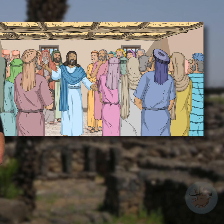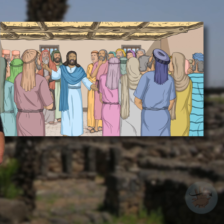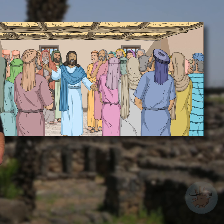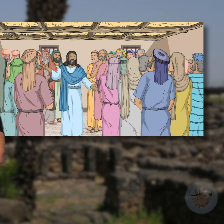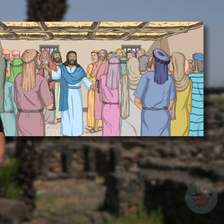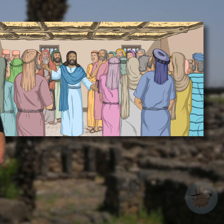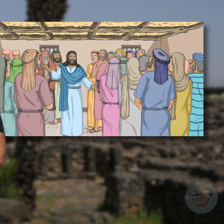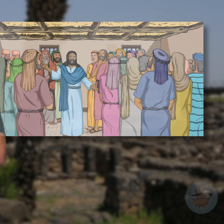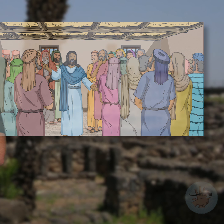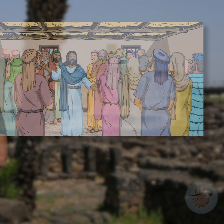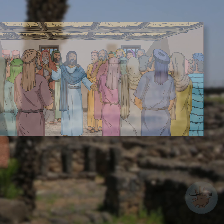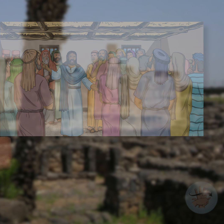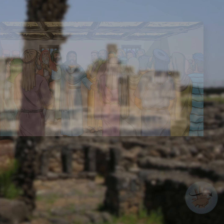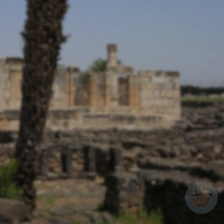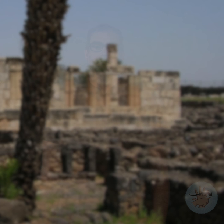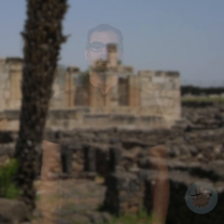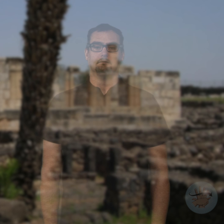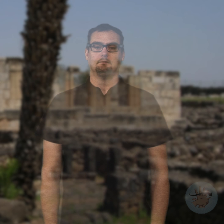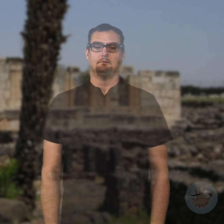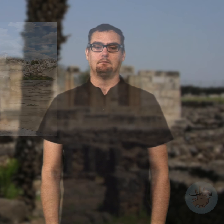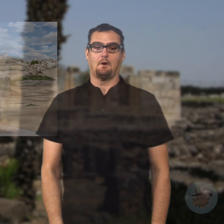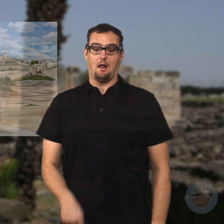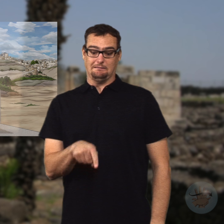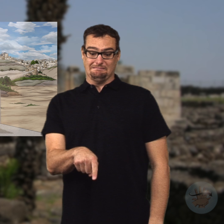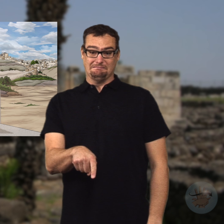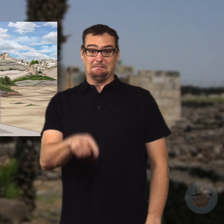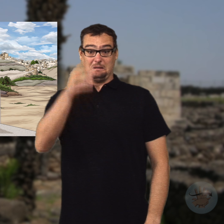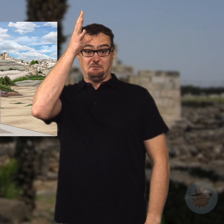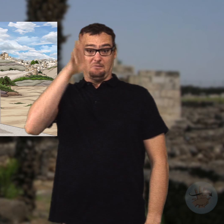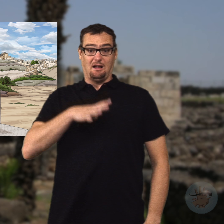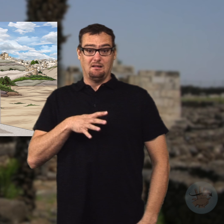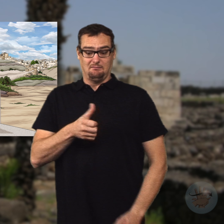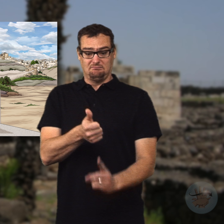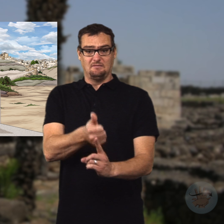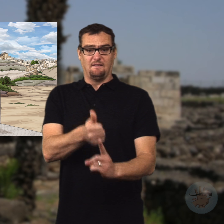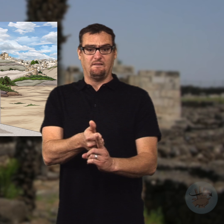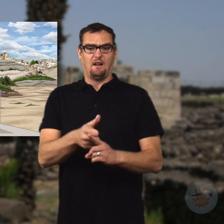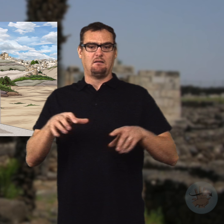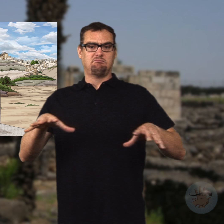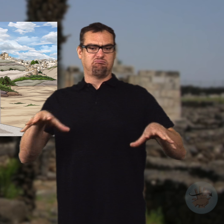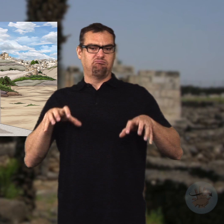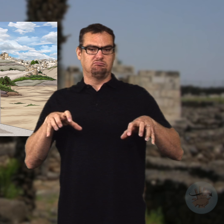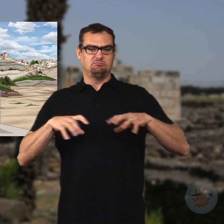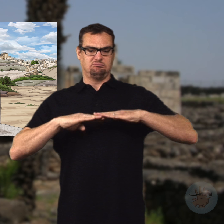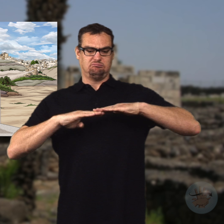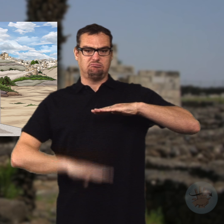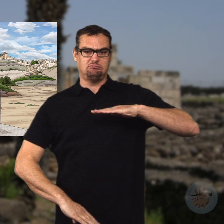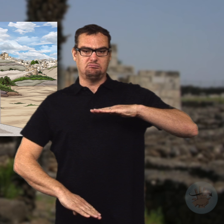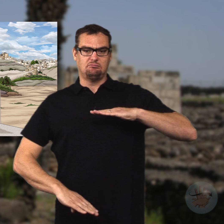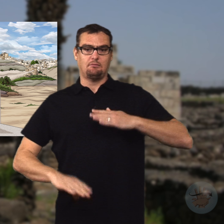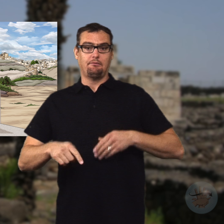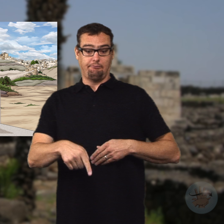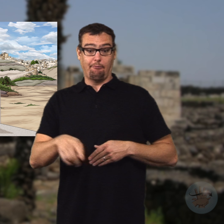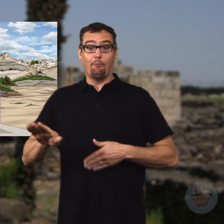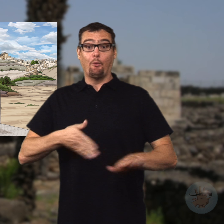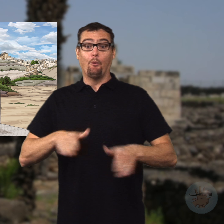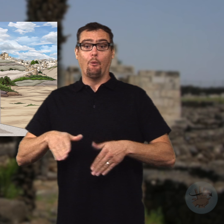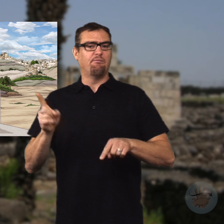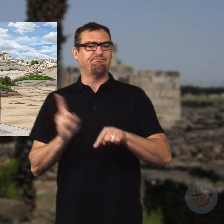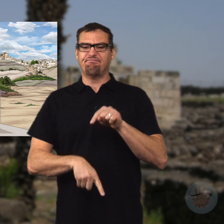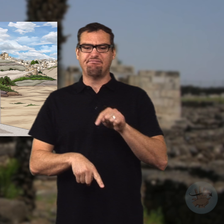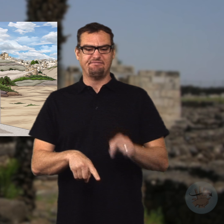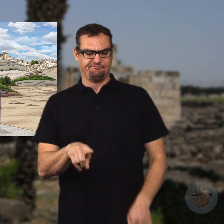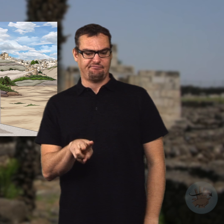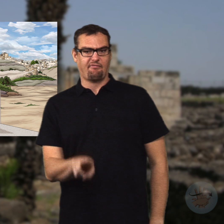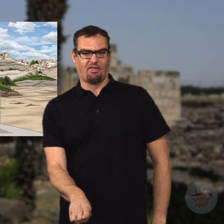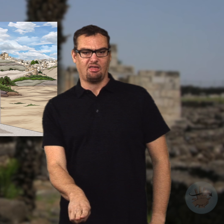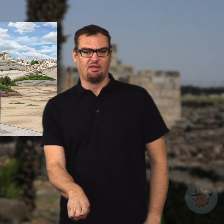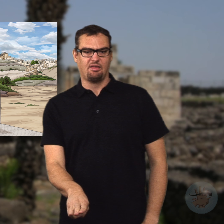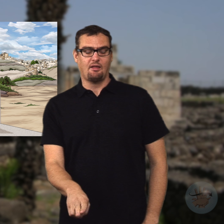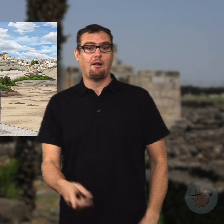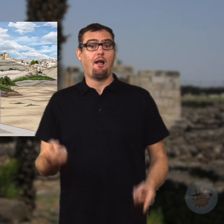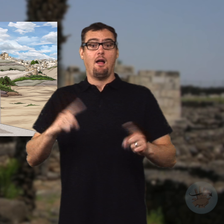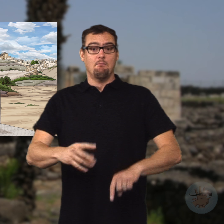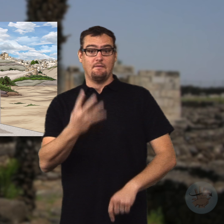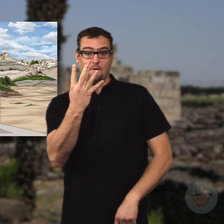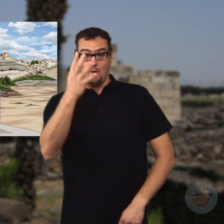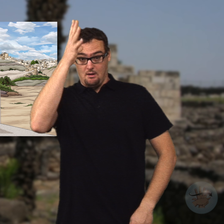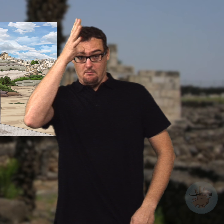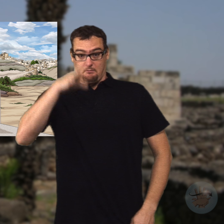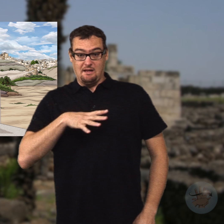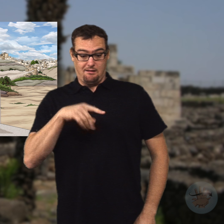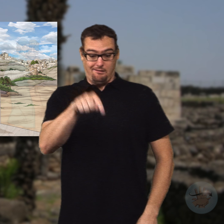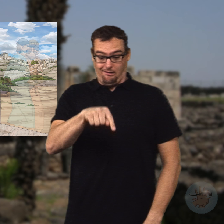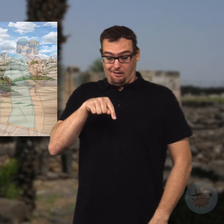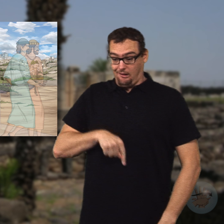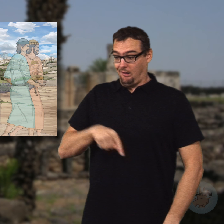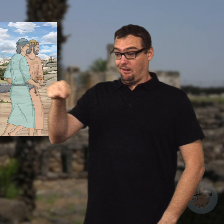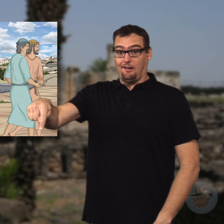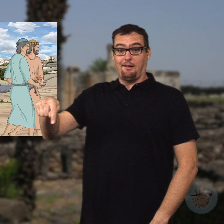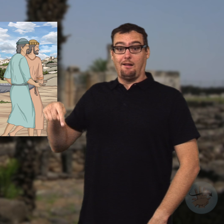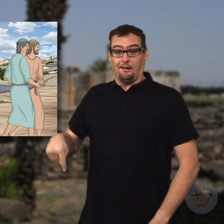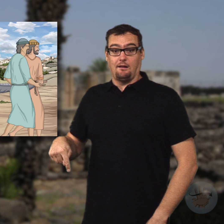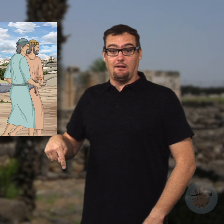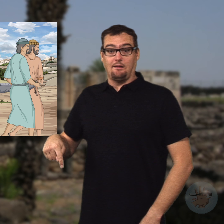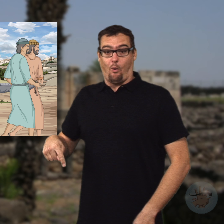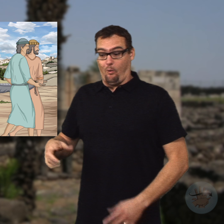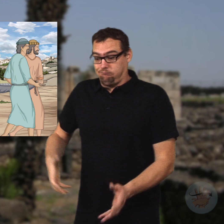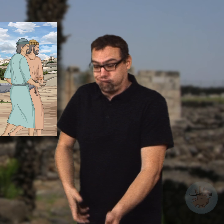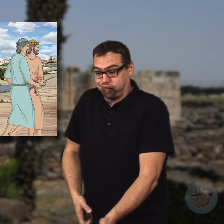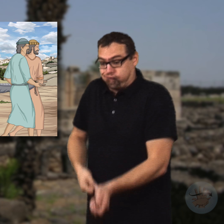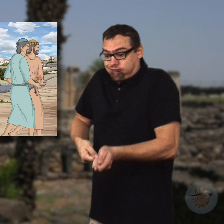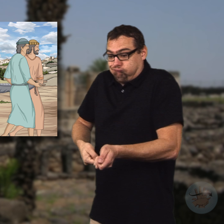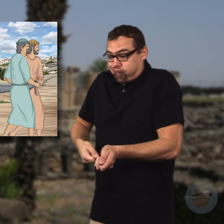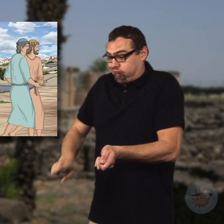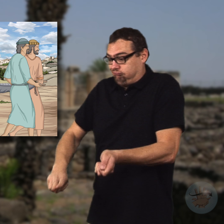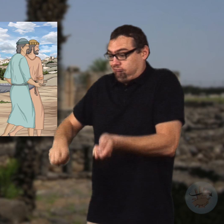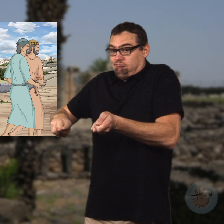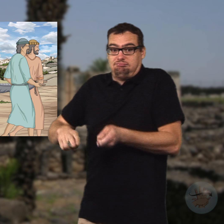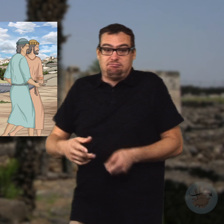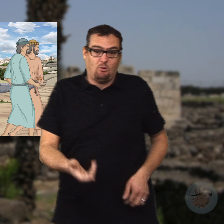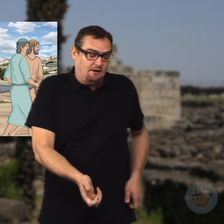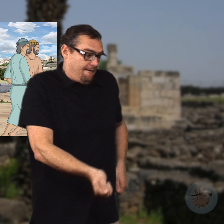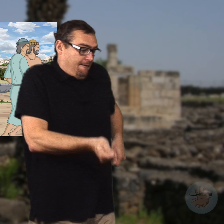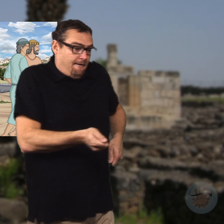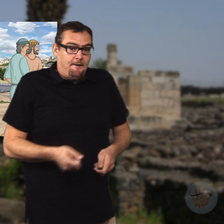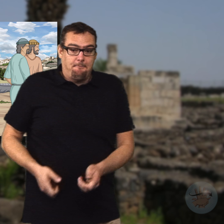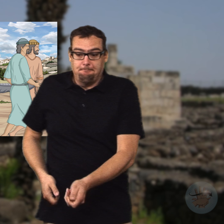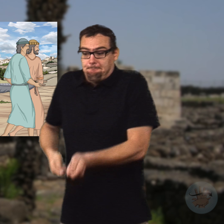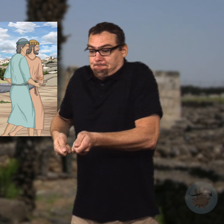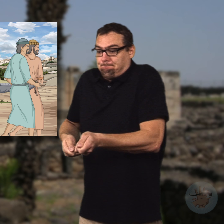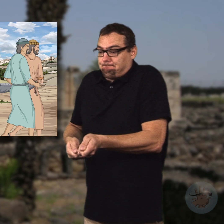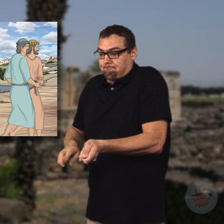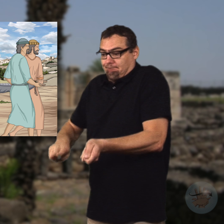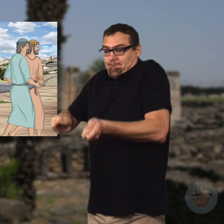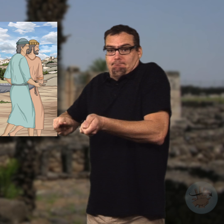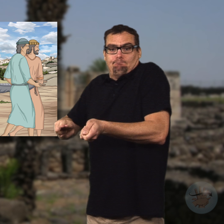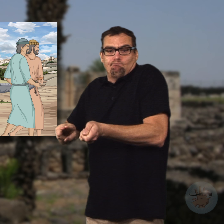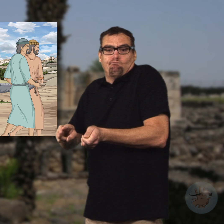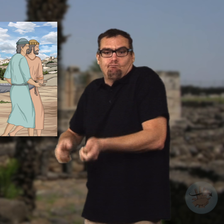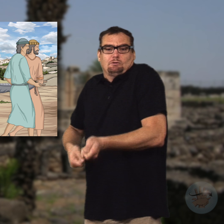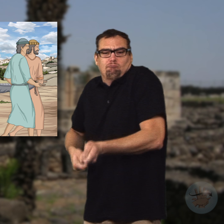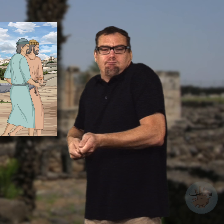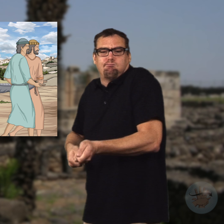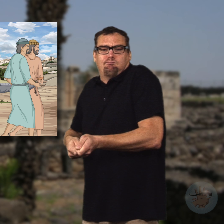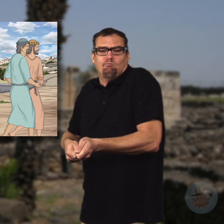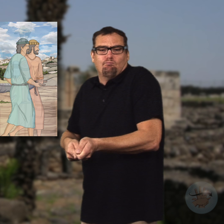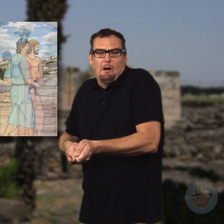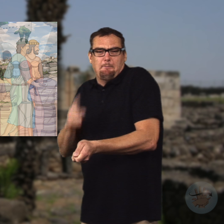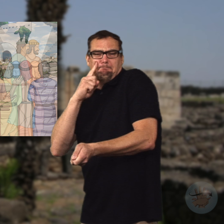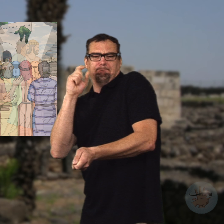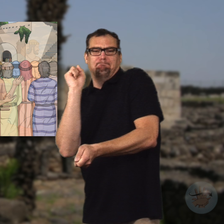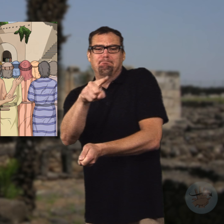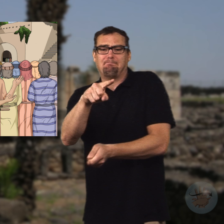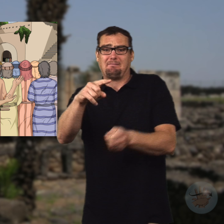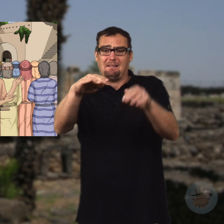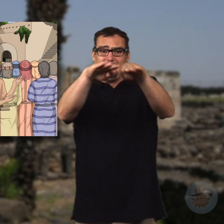Then a paralytic was brought to Him, carried by four men.